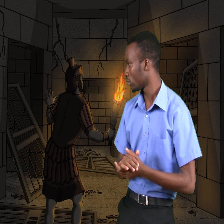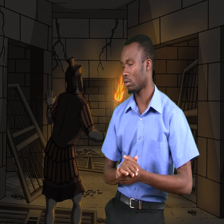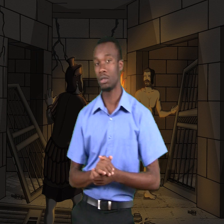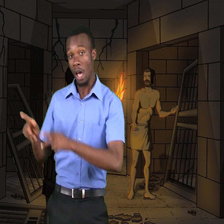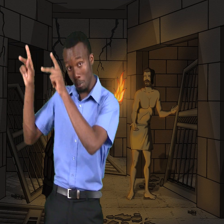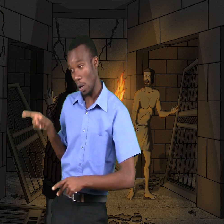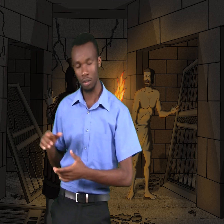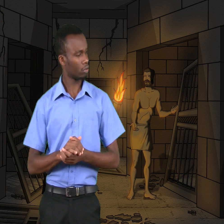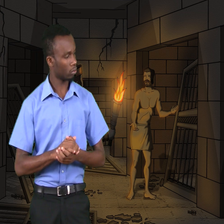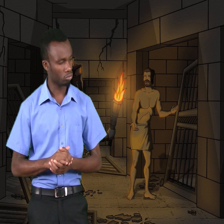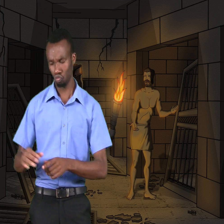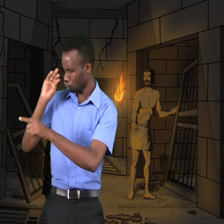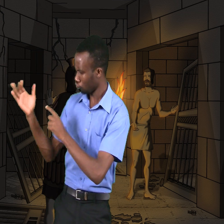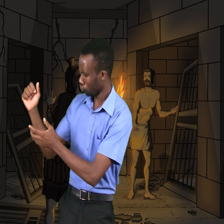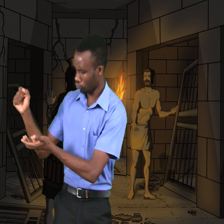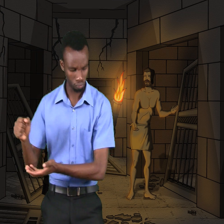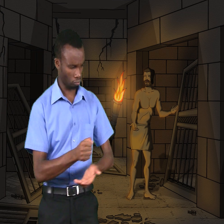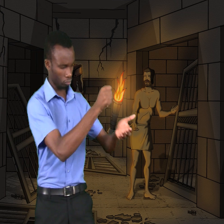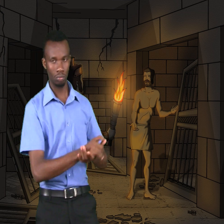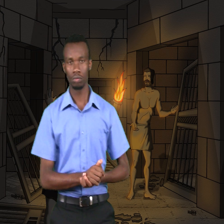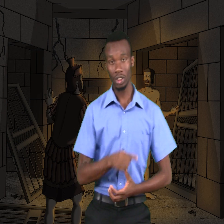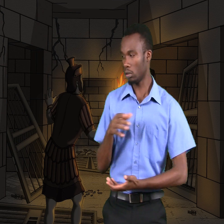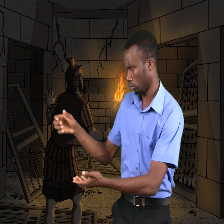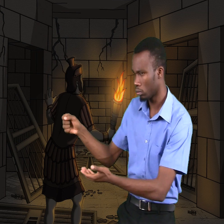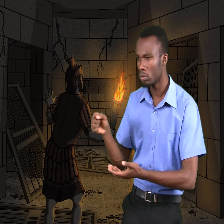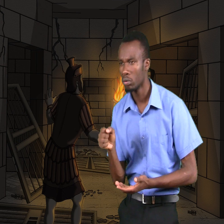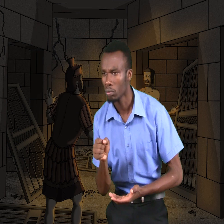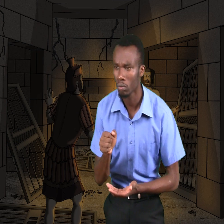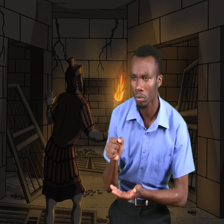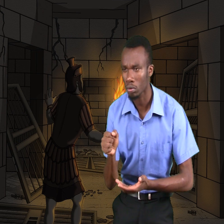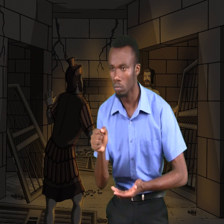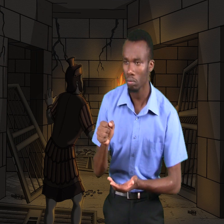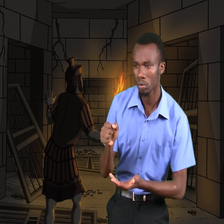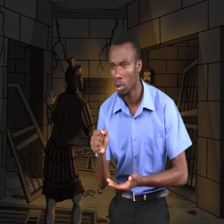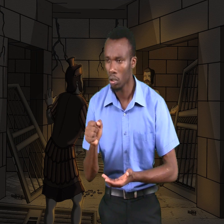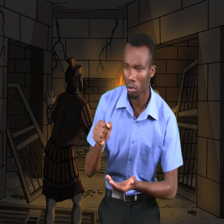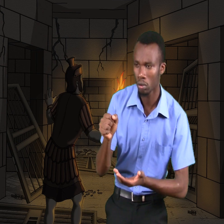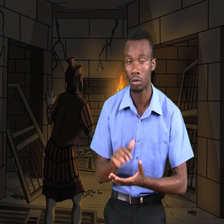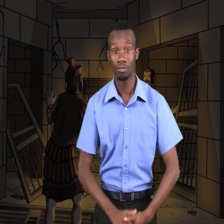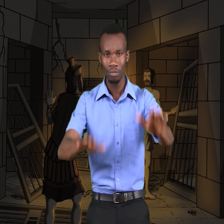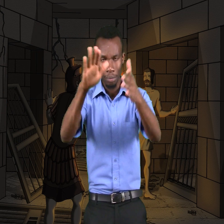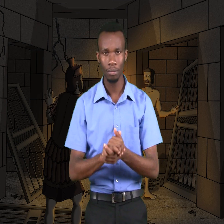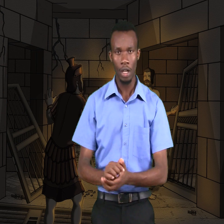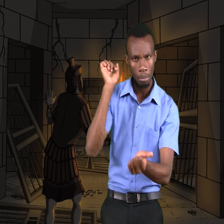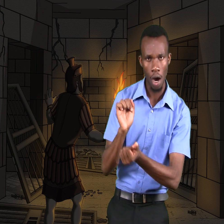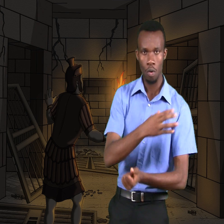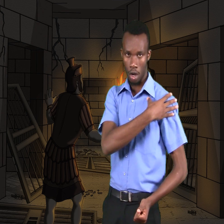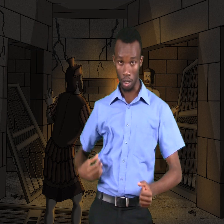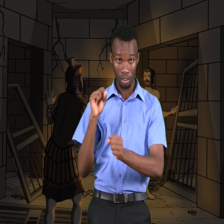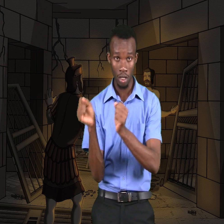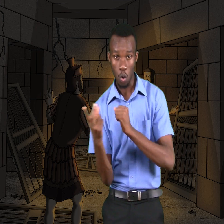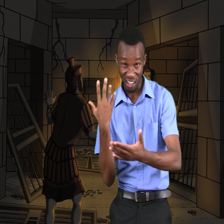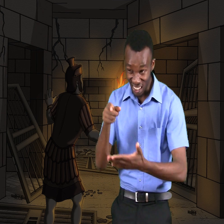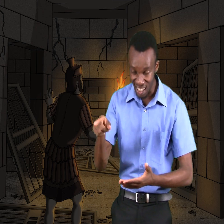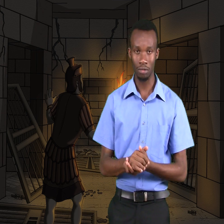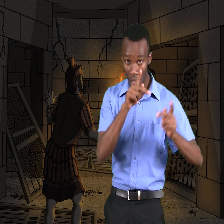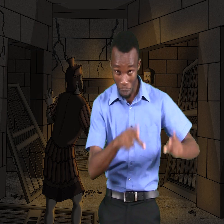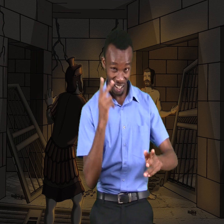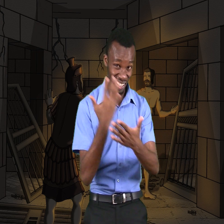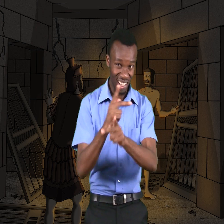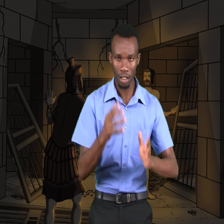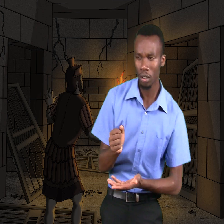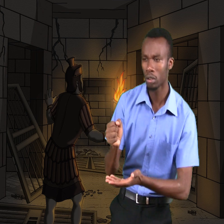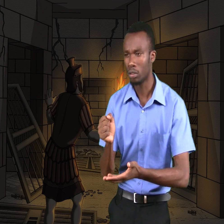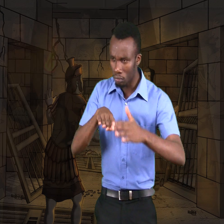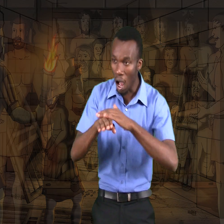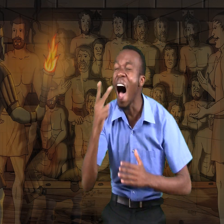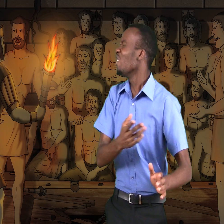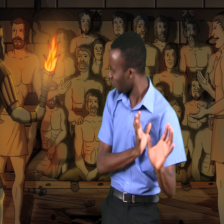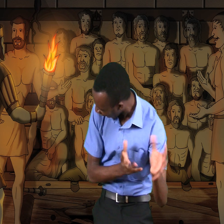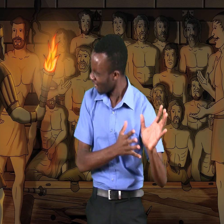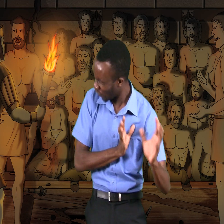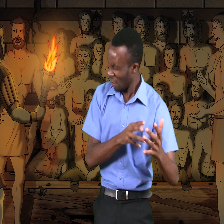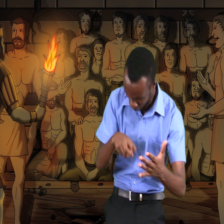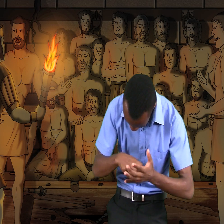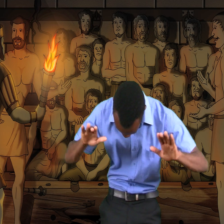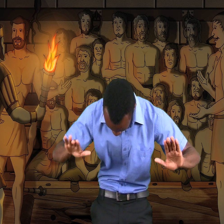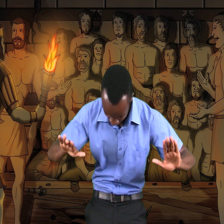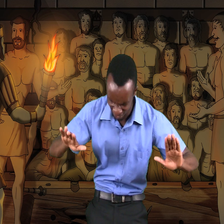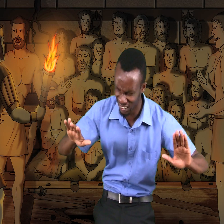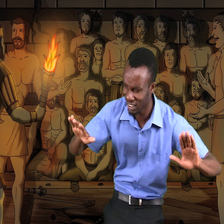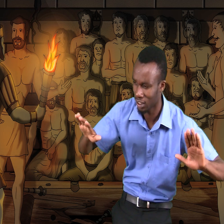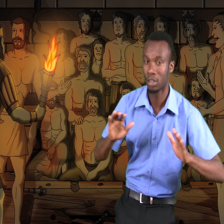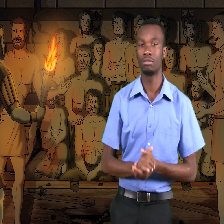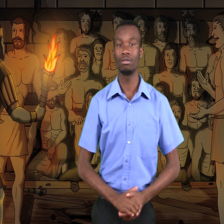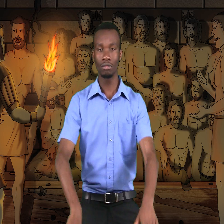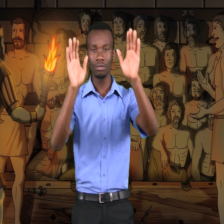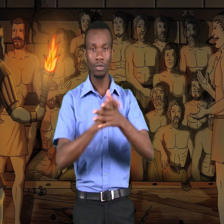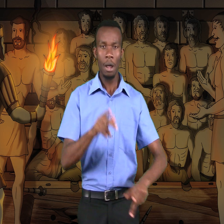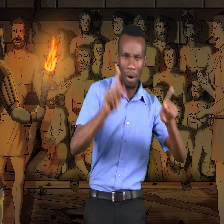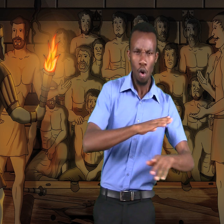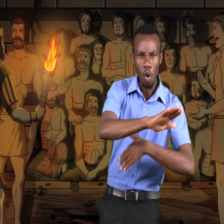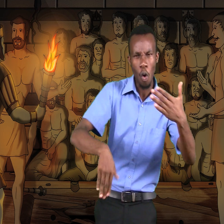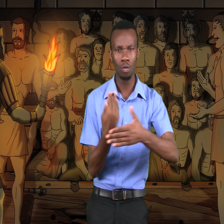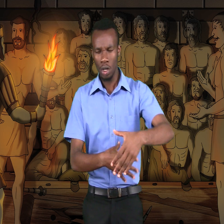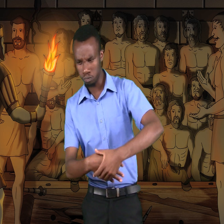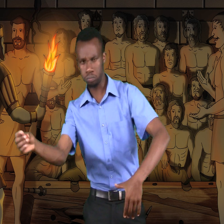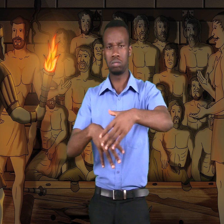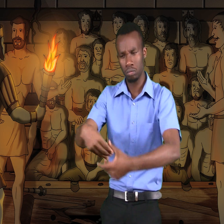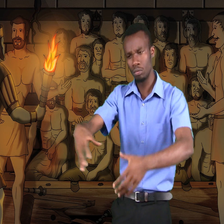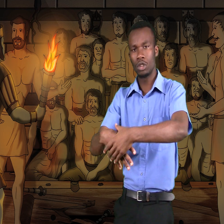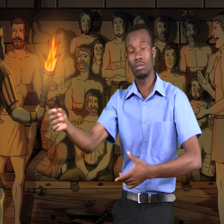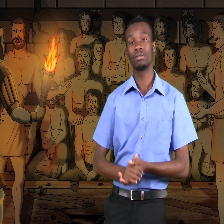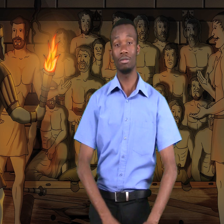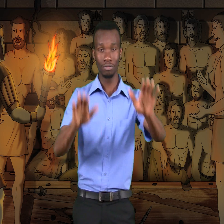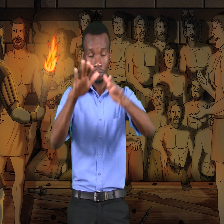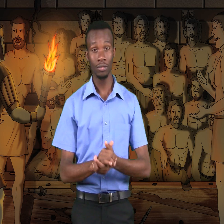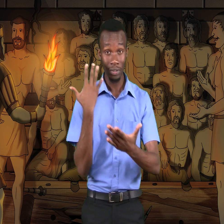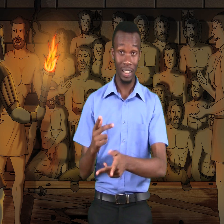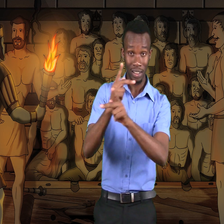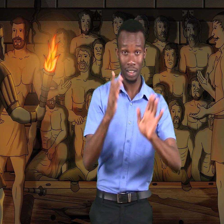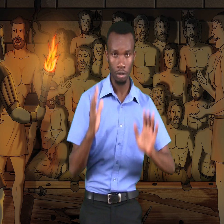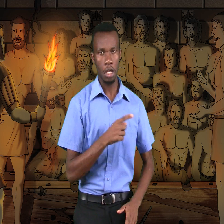Calling for lights, the jailer rushed in and fell trembling before Paul and Silas.